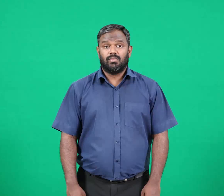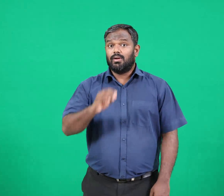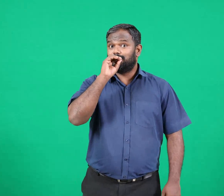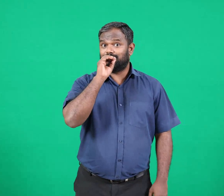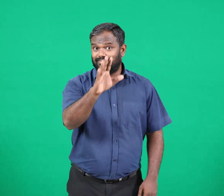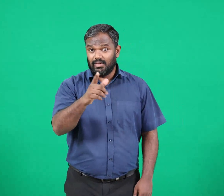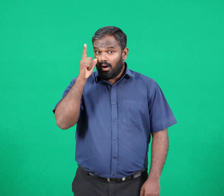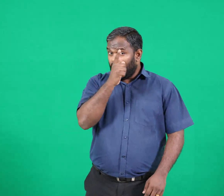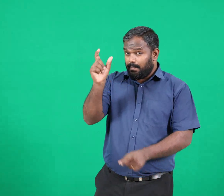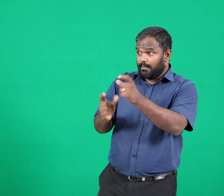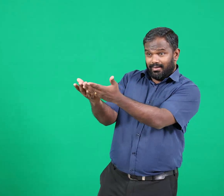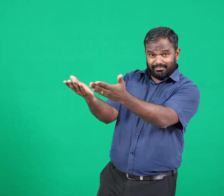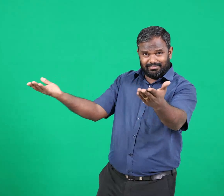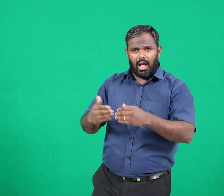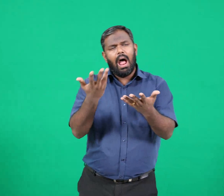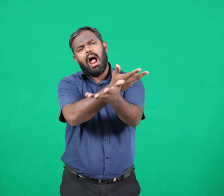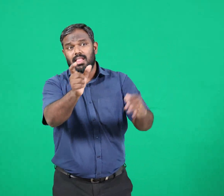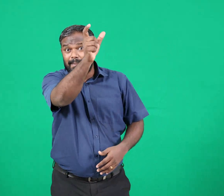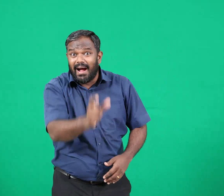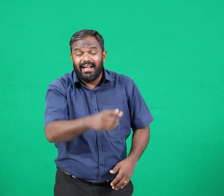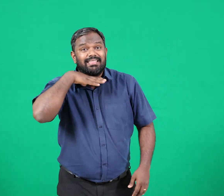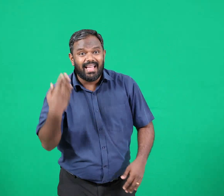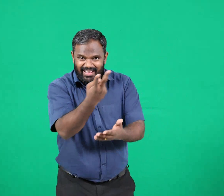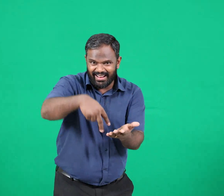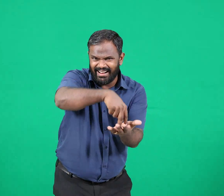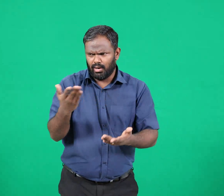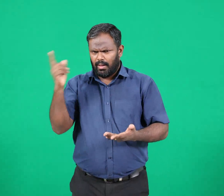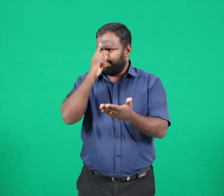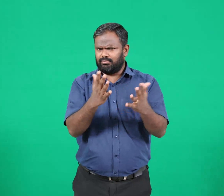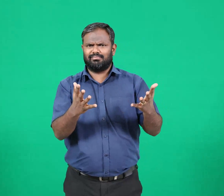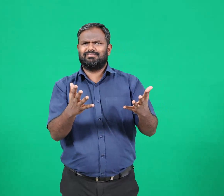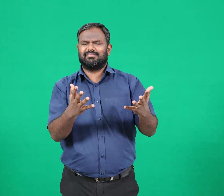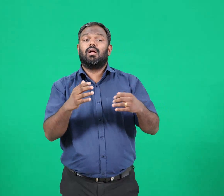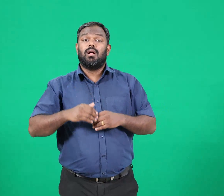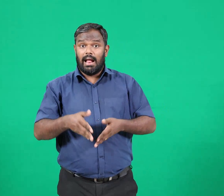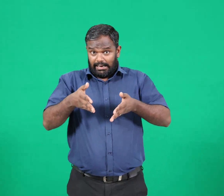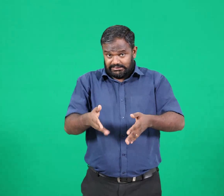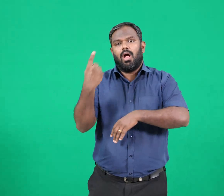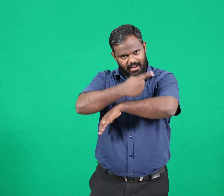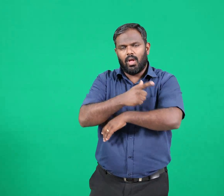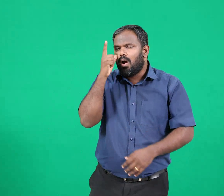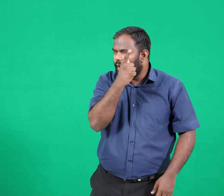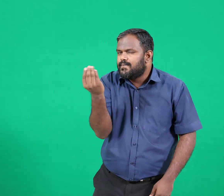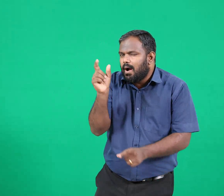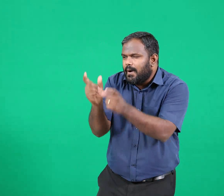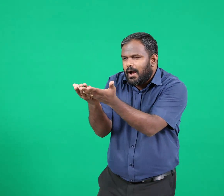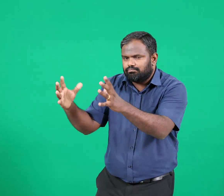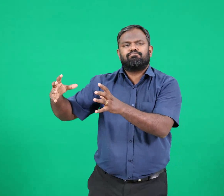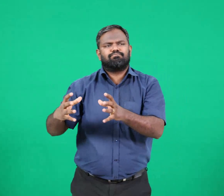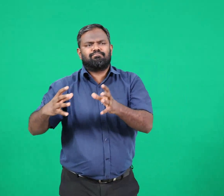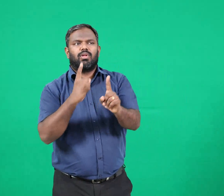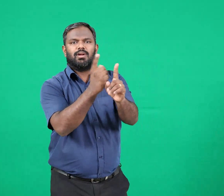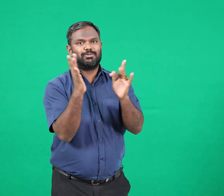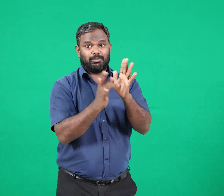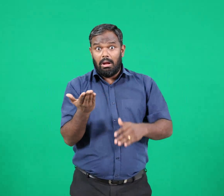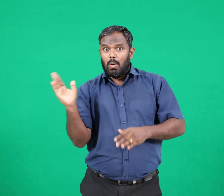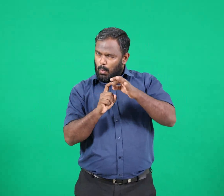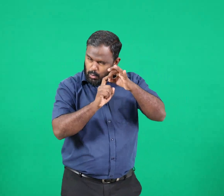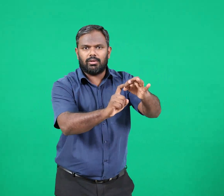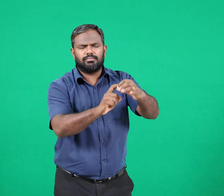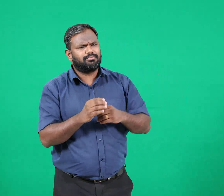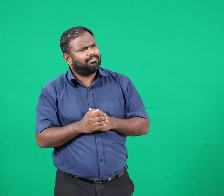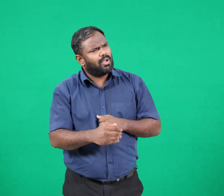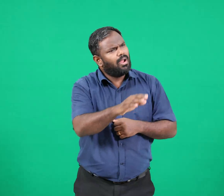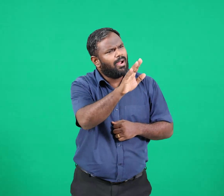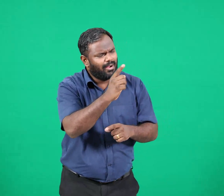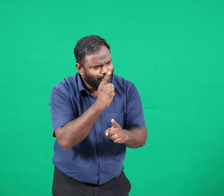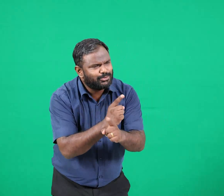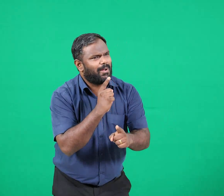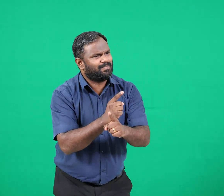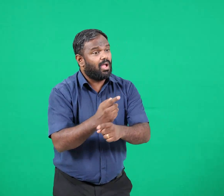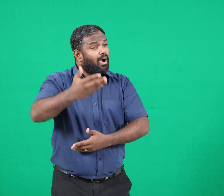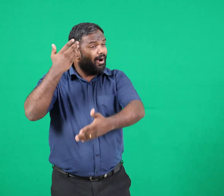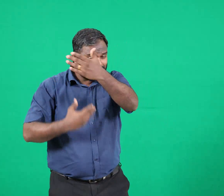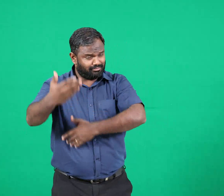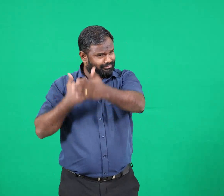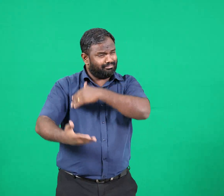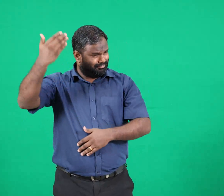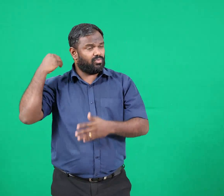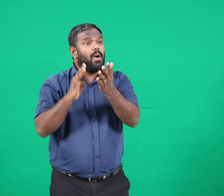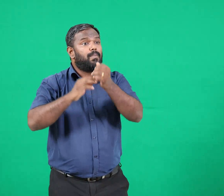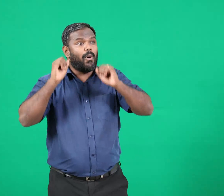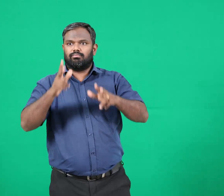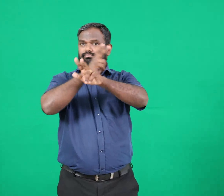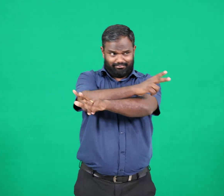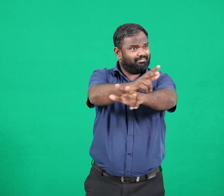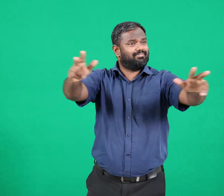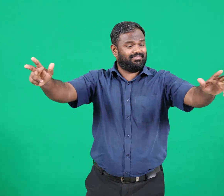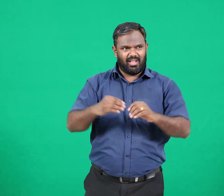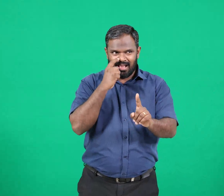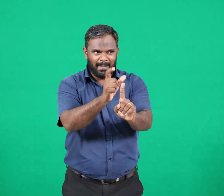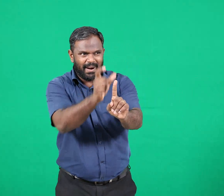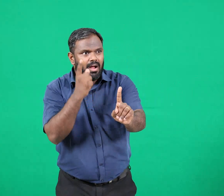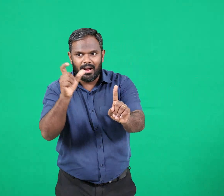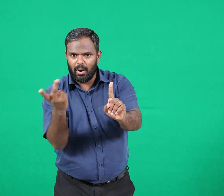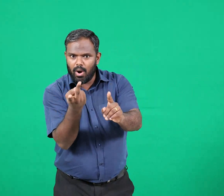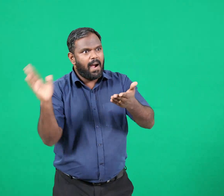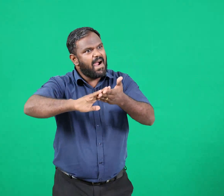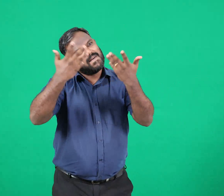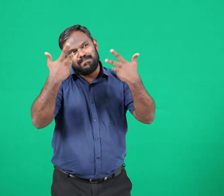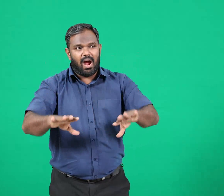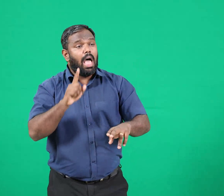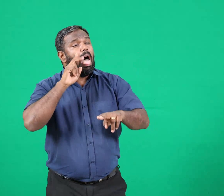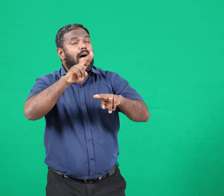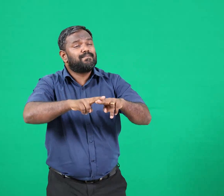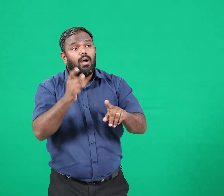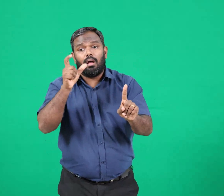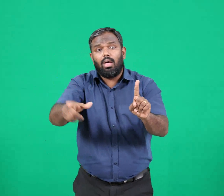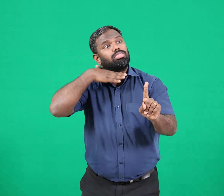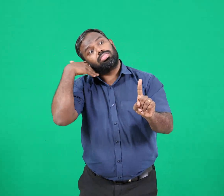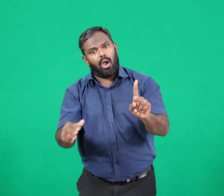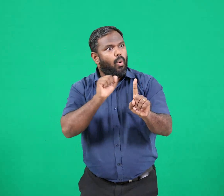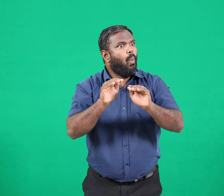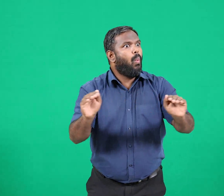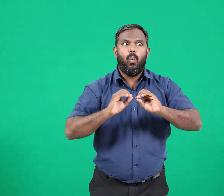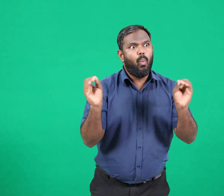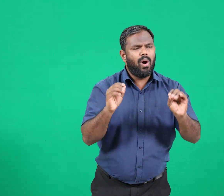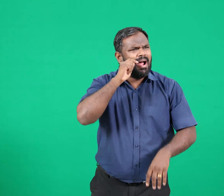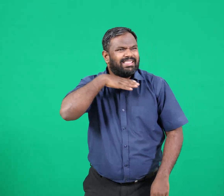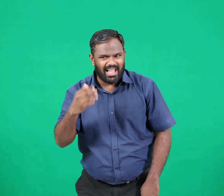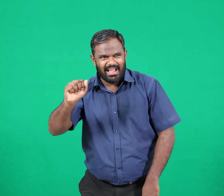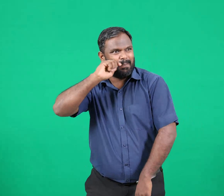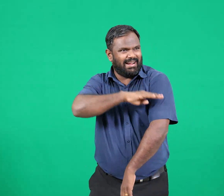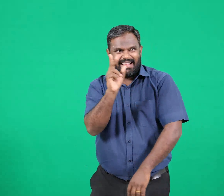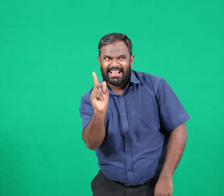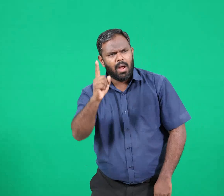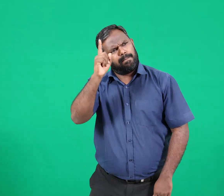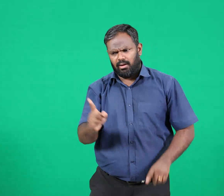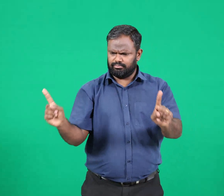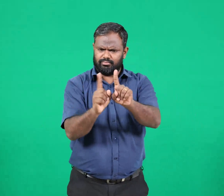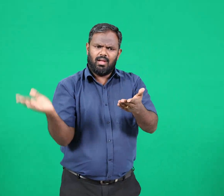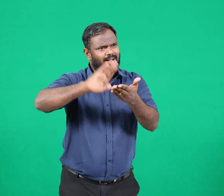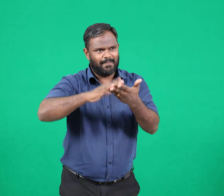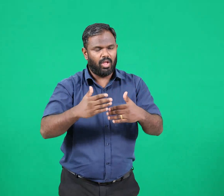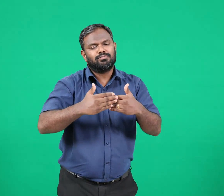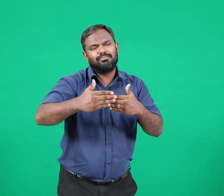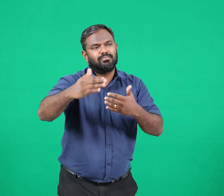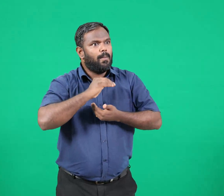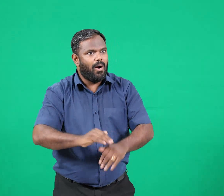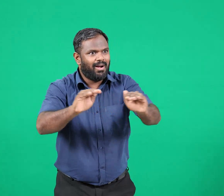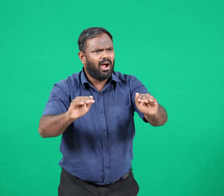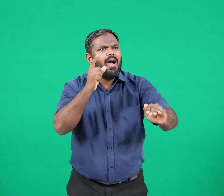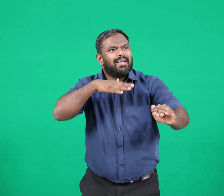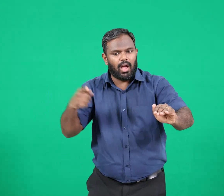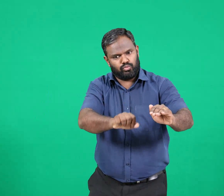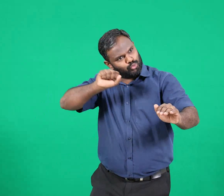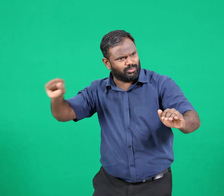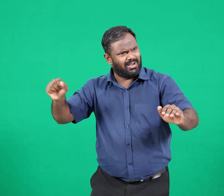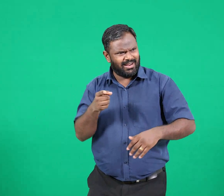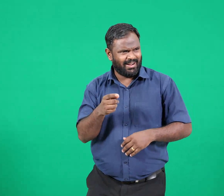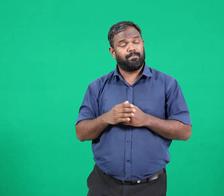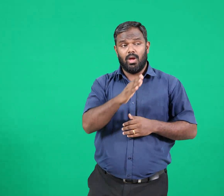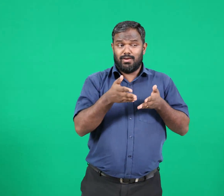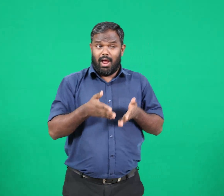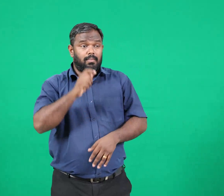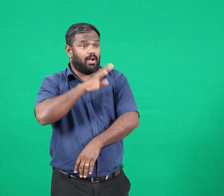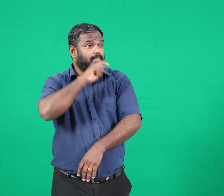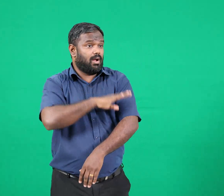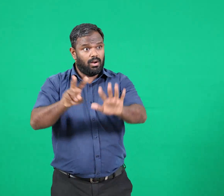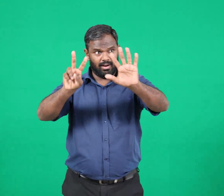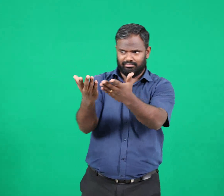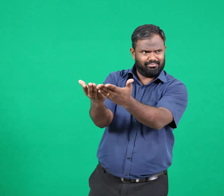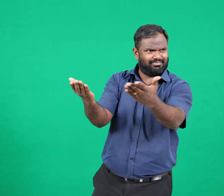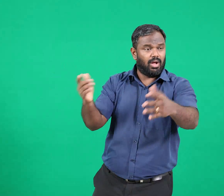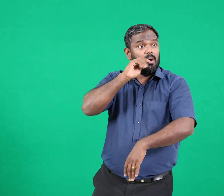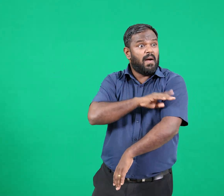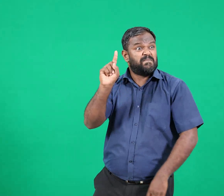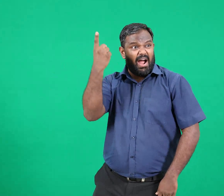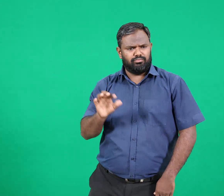That same day the Sadducees, who say there is no resurrection, came to Jesus and questioned Him. "Teacher," they said, "Moses declared that if a man dies without having children, his brother is to marry the widow and raise up offspring for him.